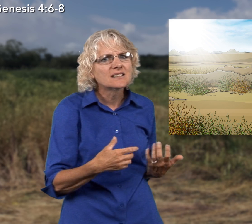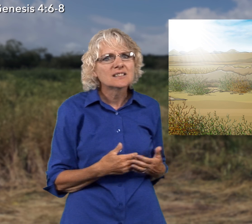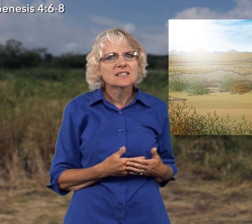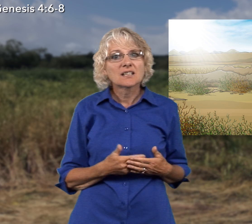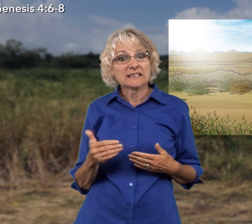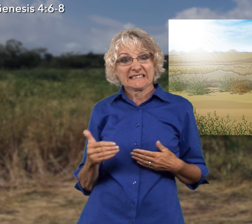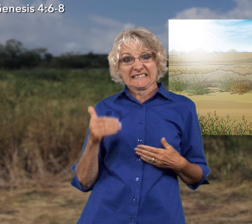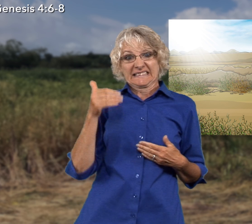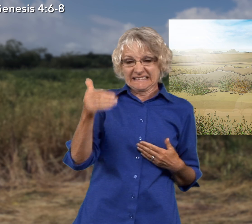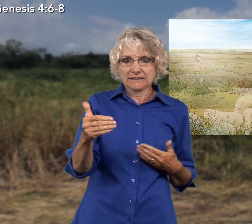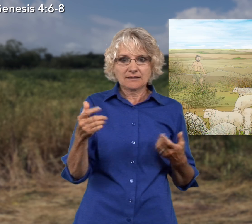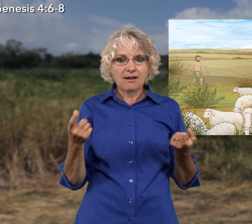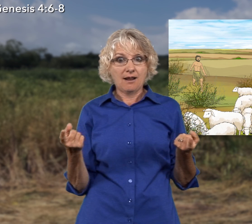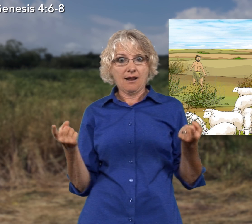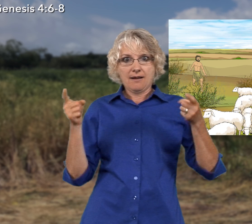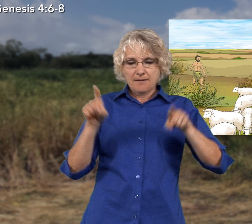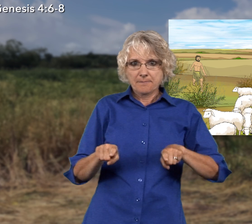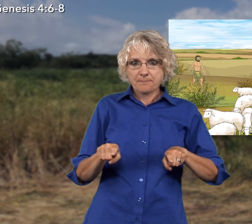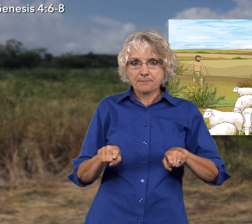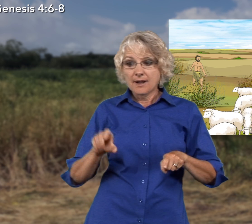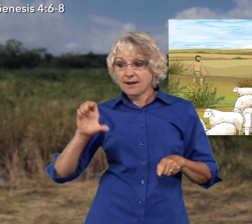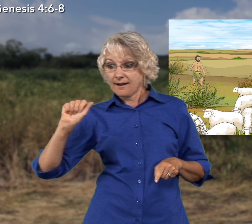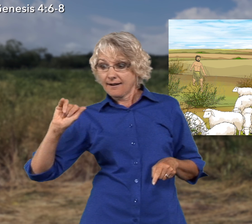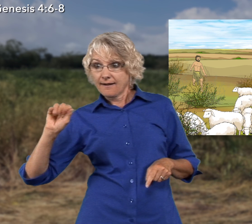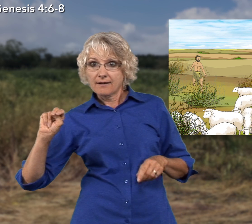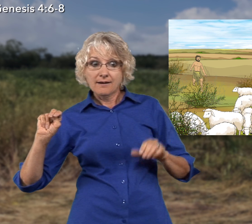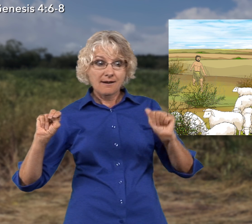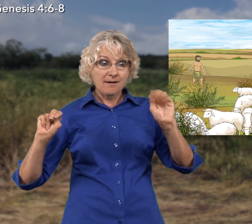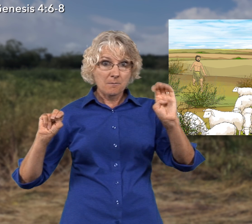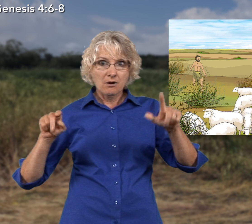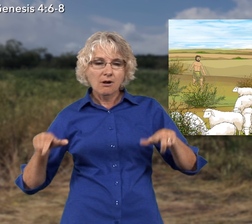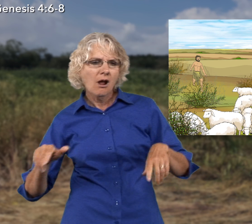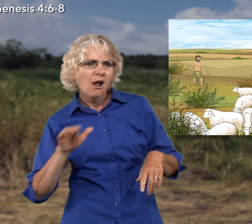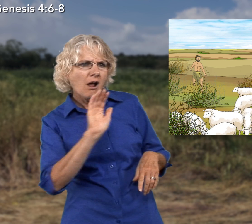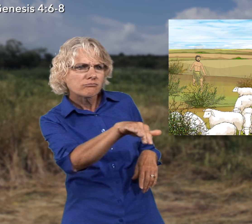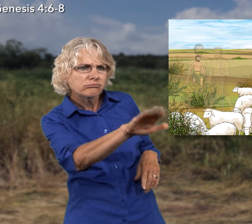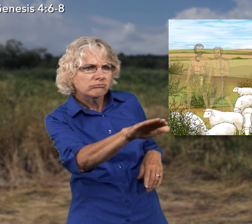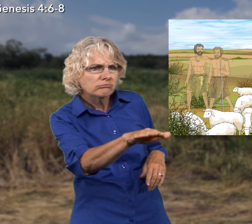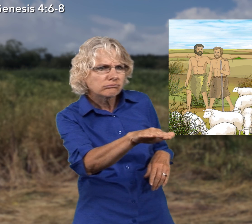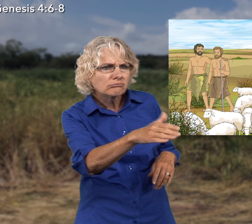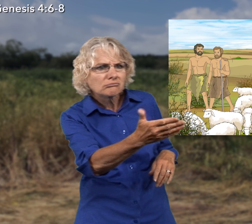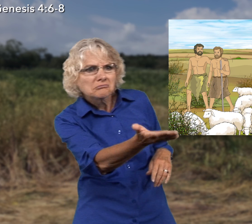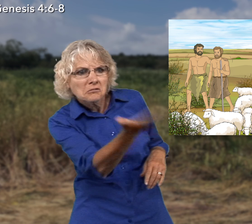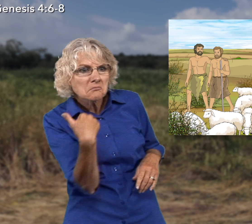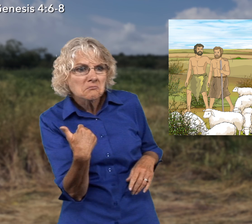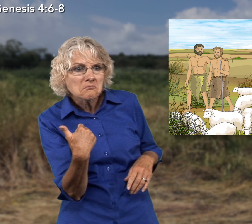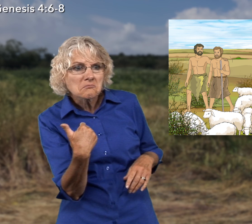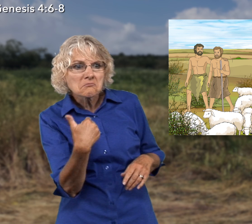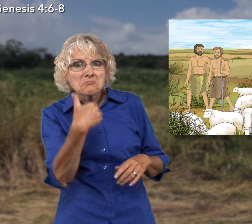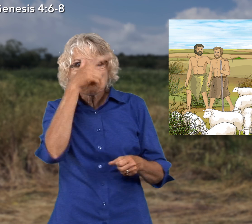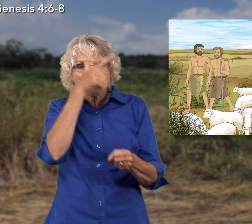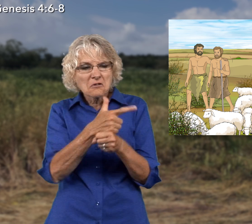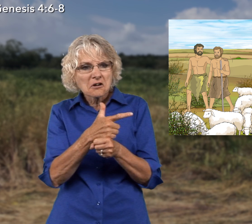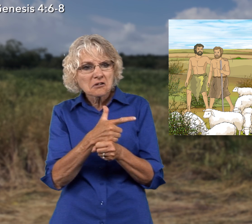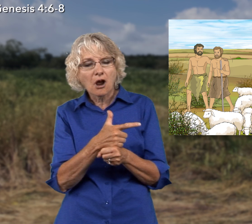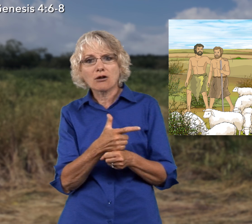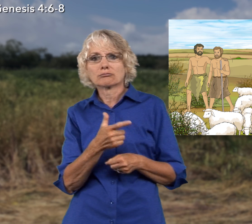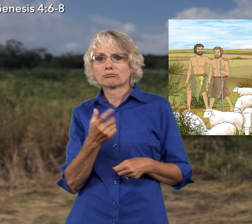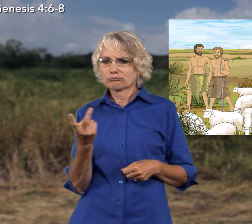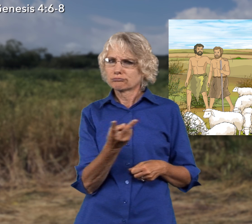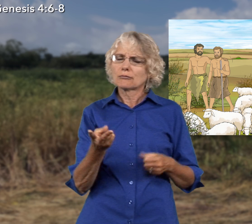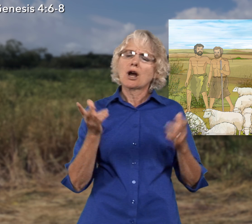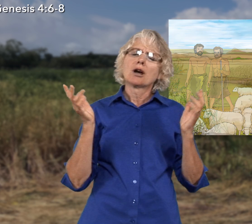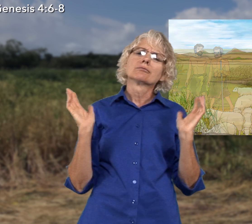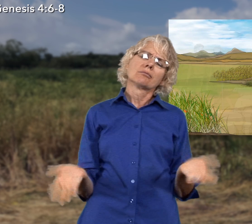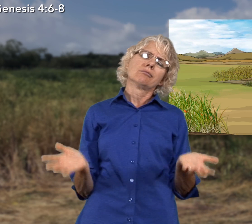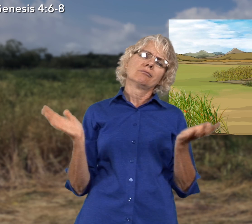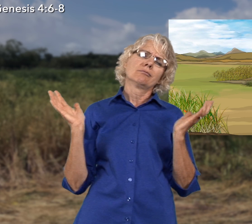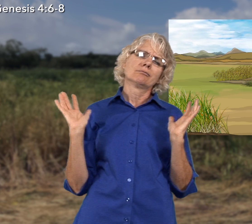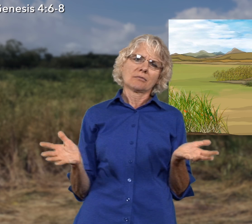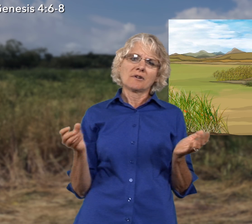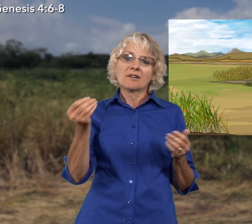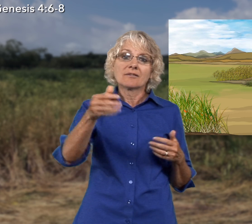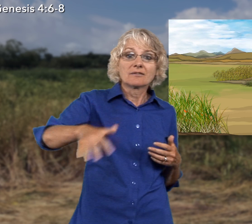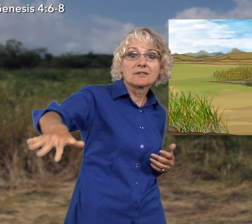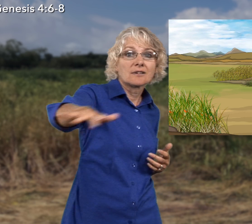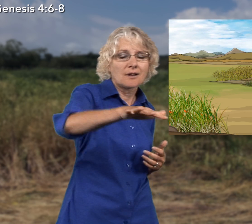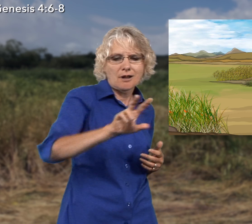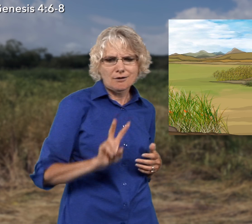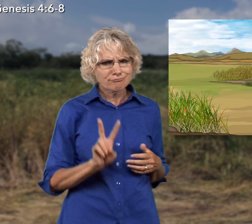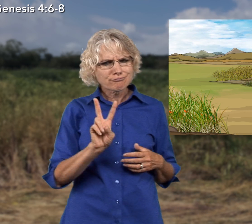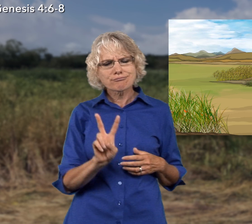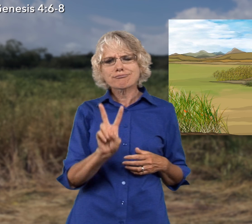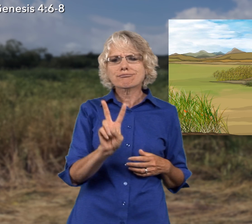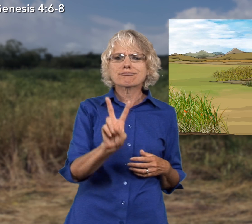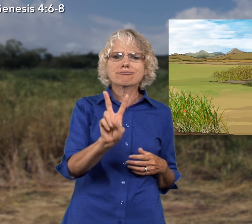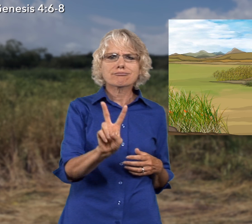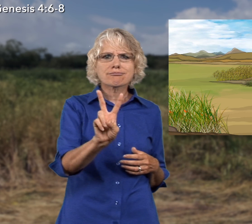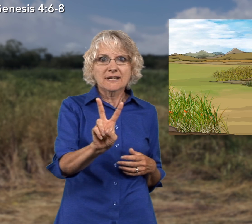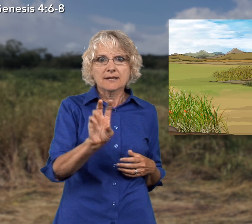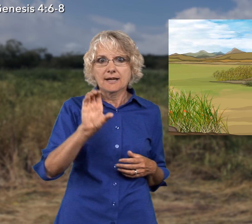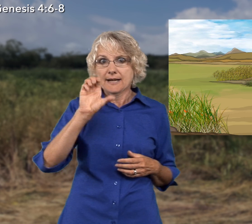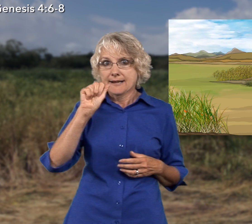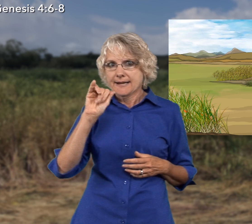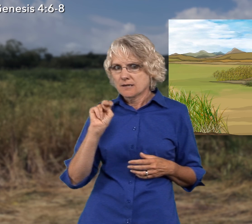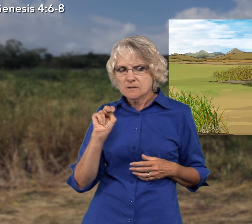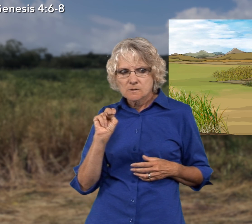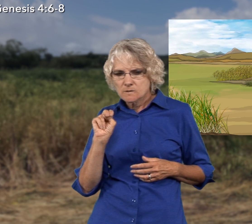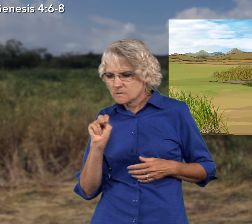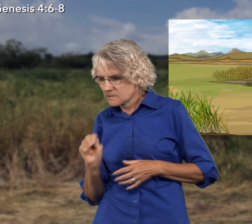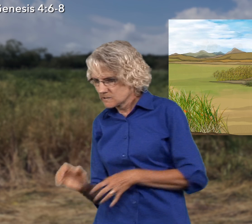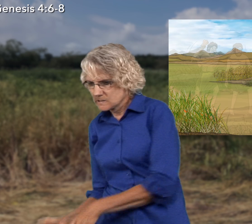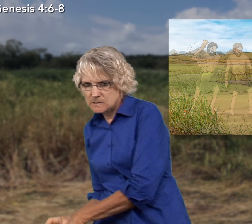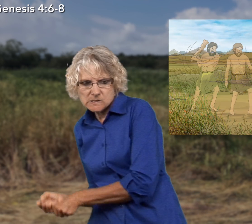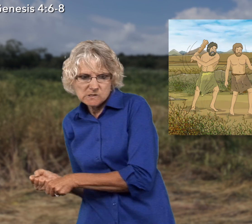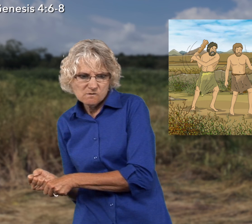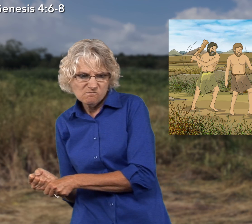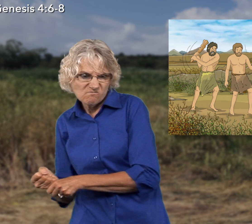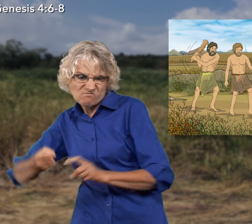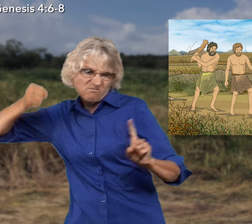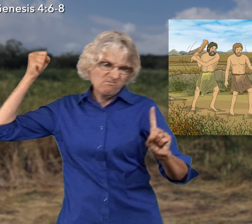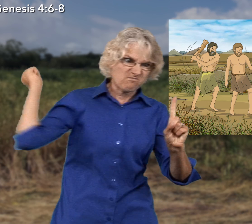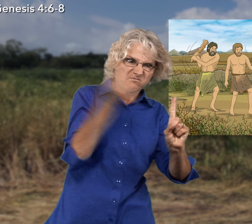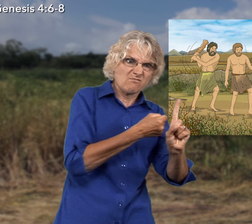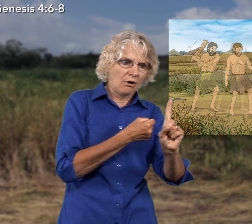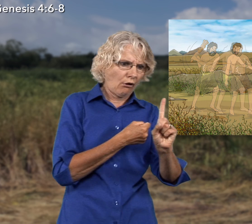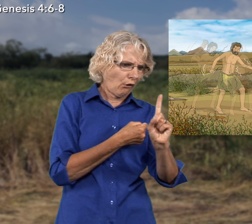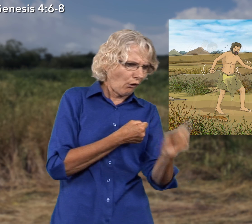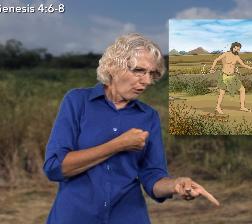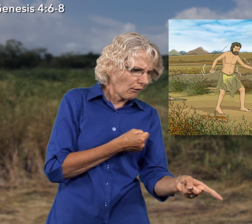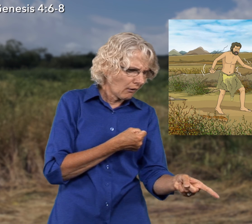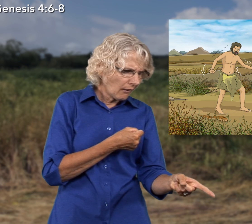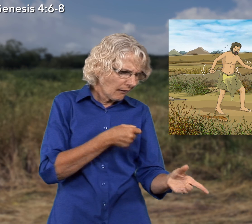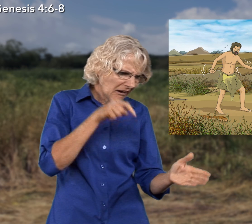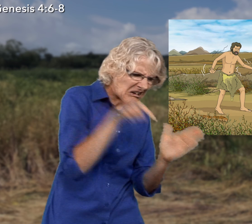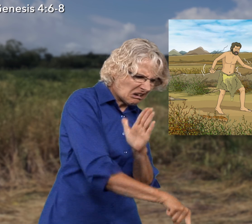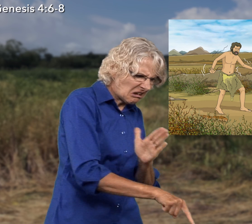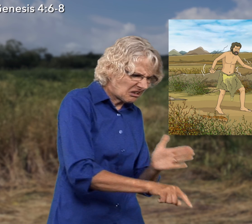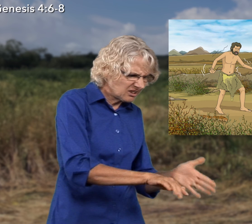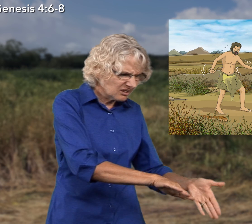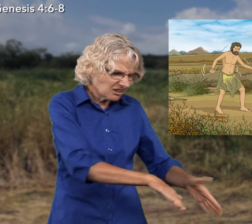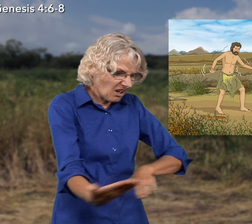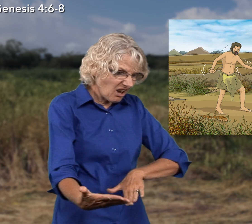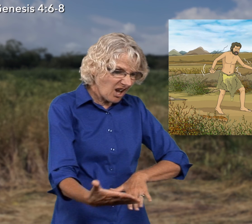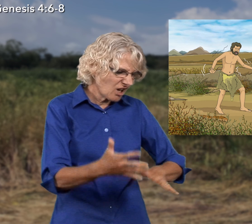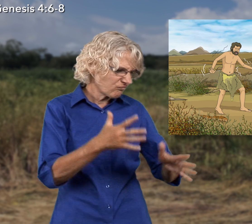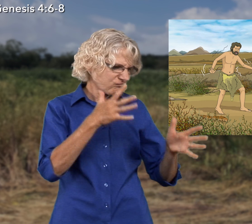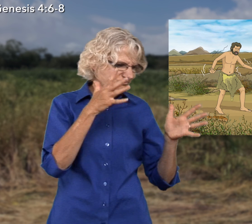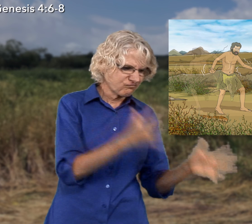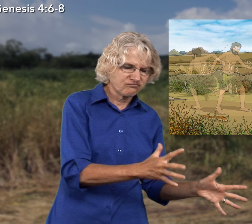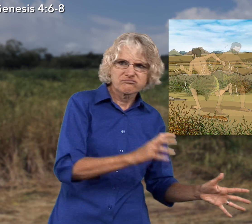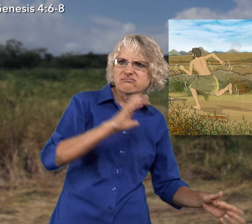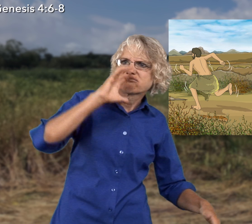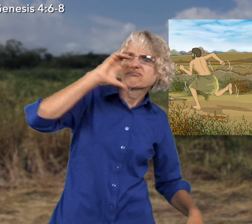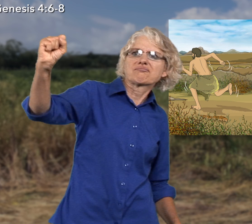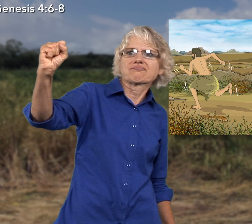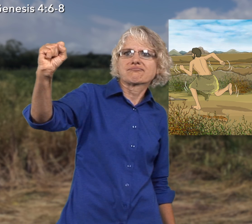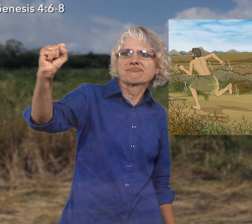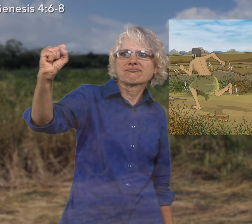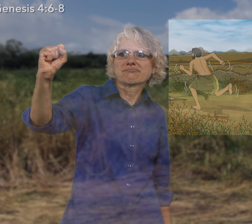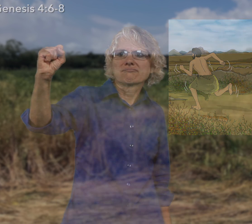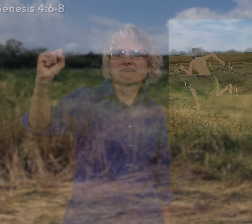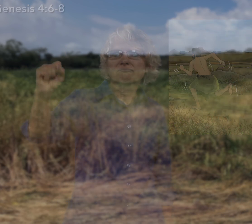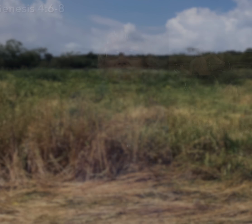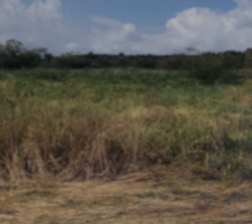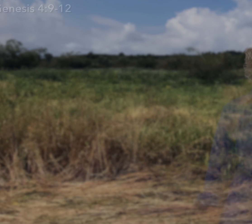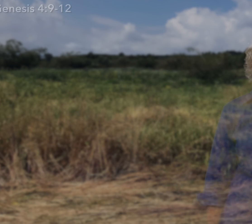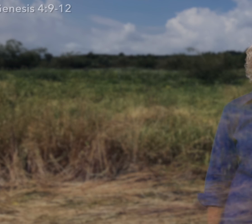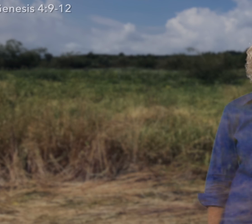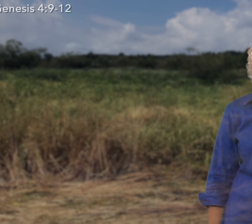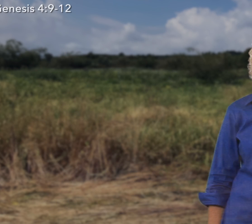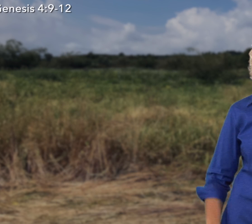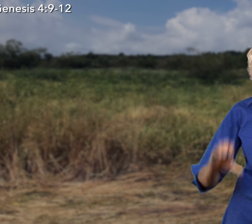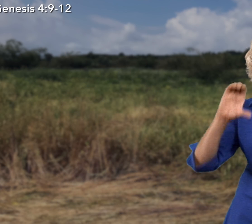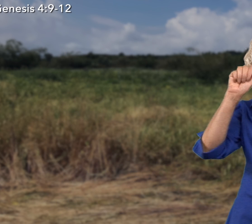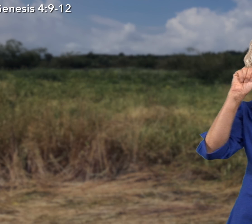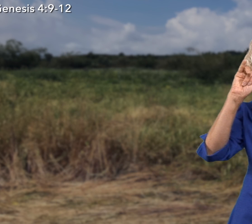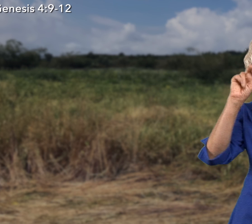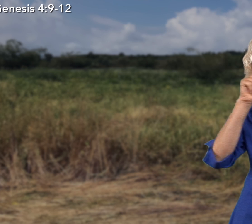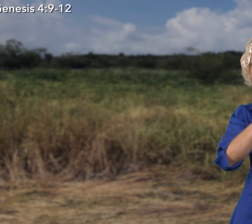Then Cain said to his brother Abel, “Let us go out to the field.” And while they were in the field, Cain rose up against his brother Abel and killed him.